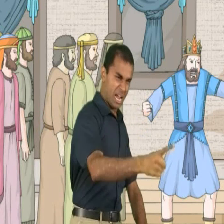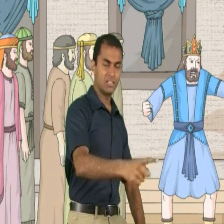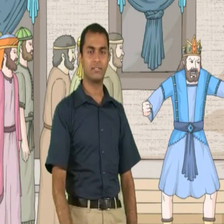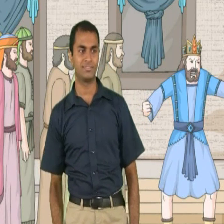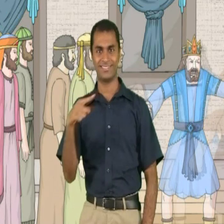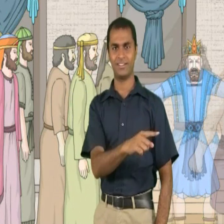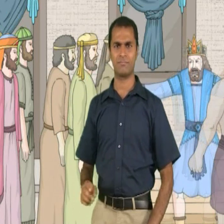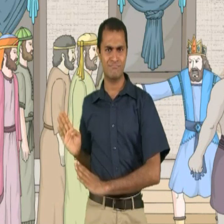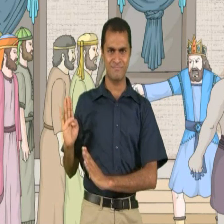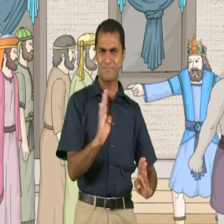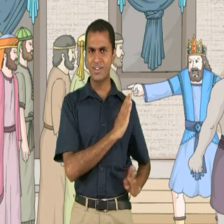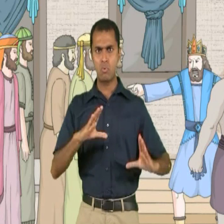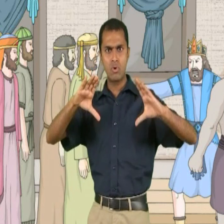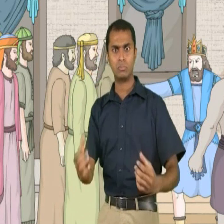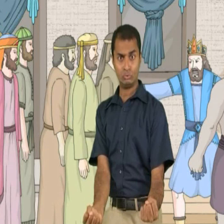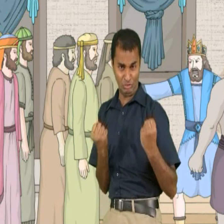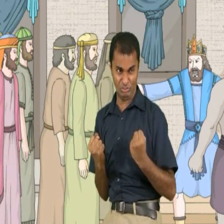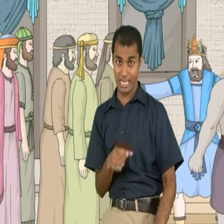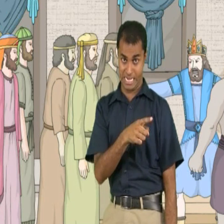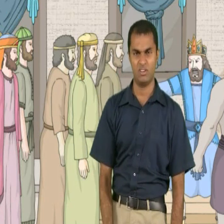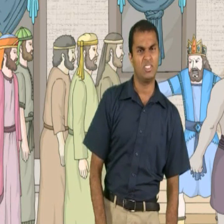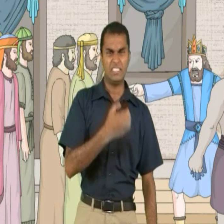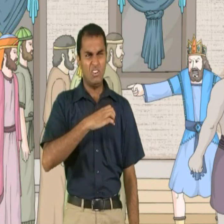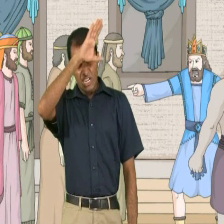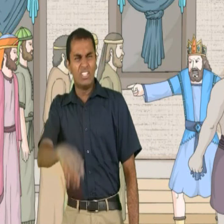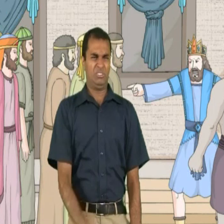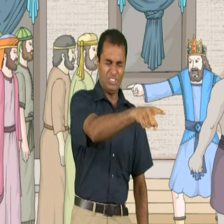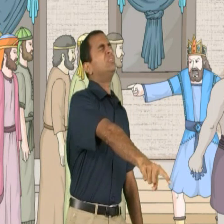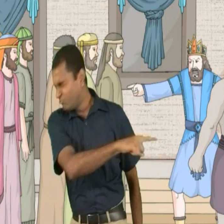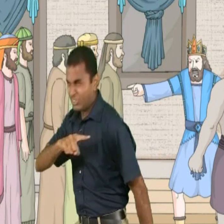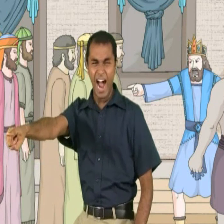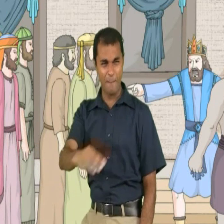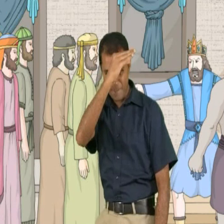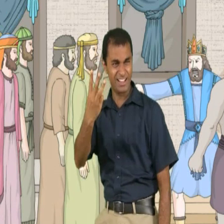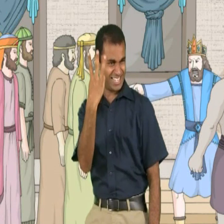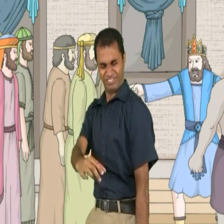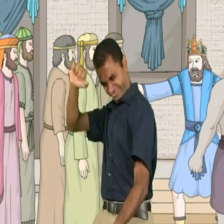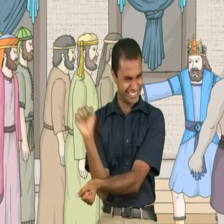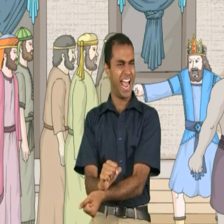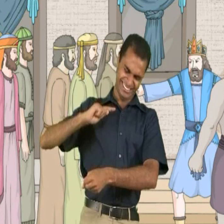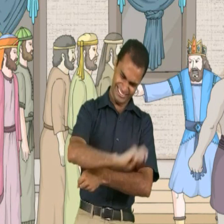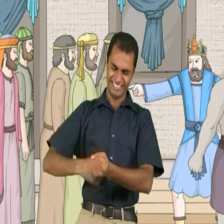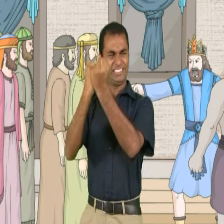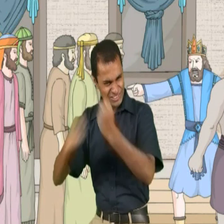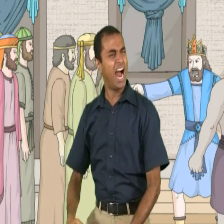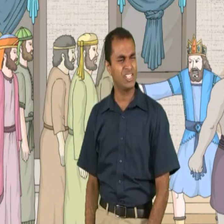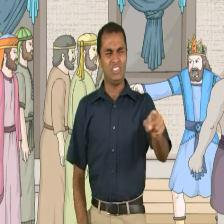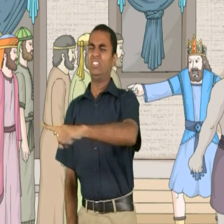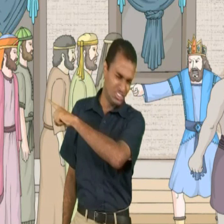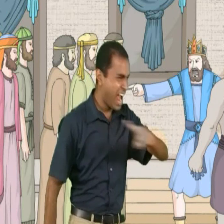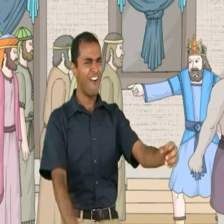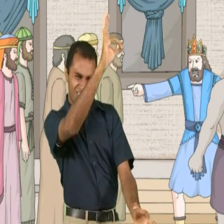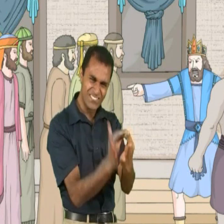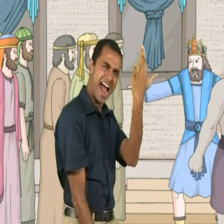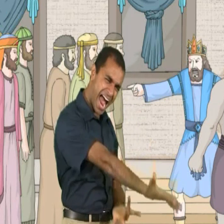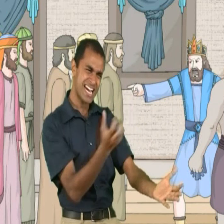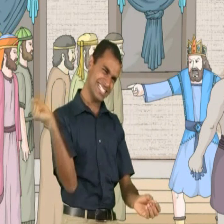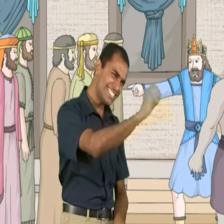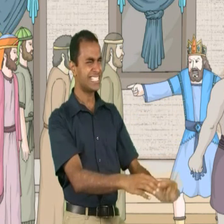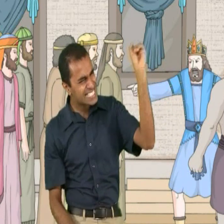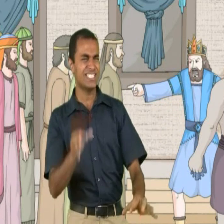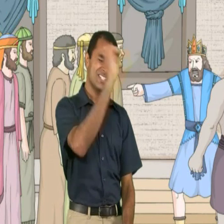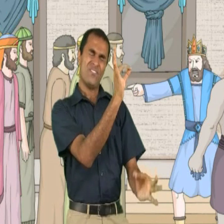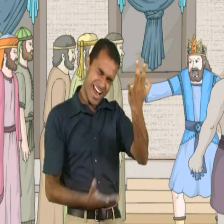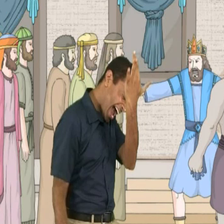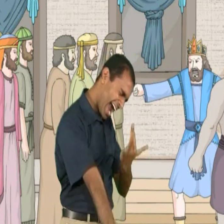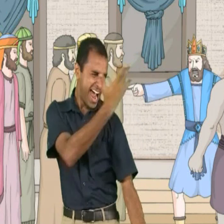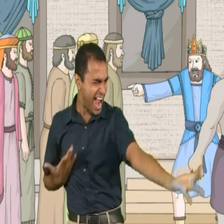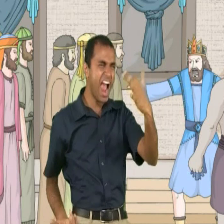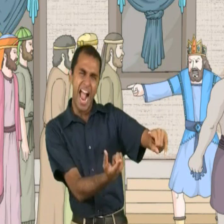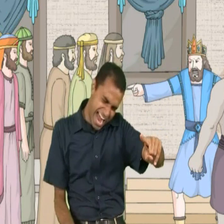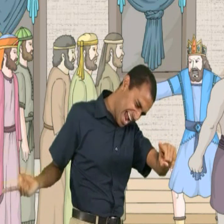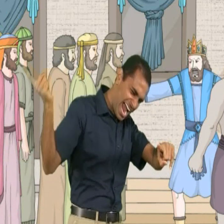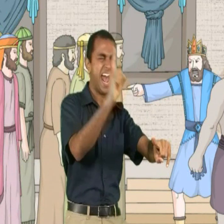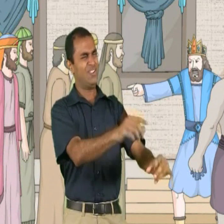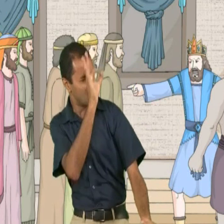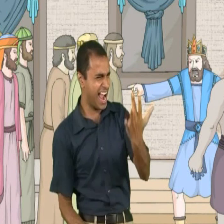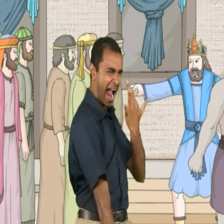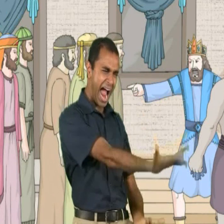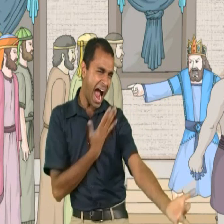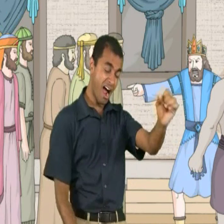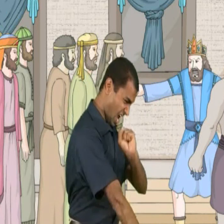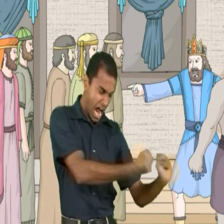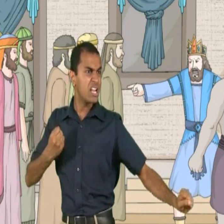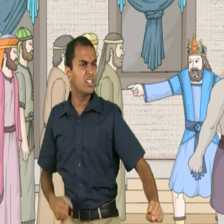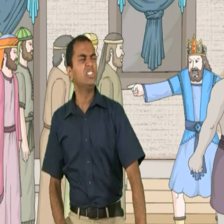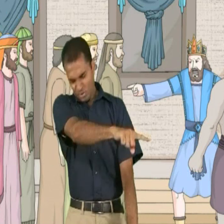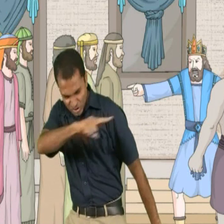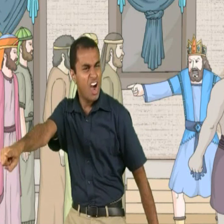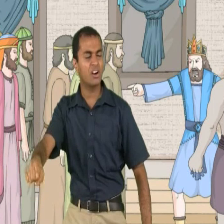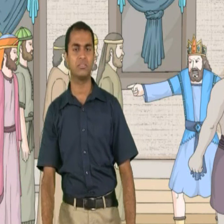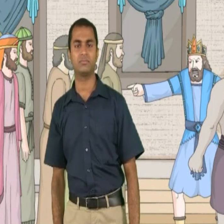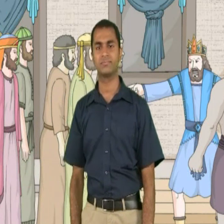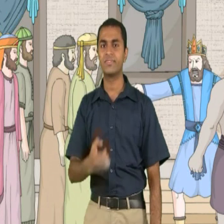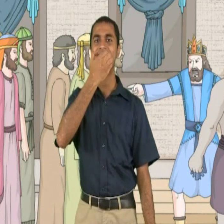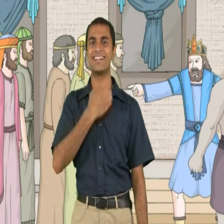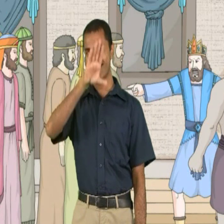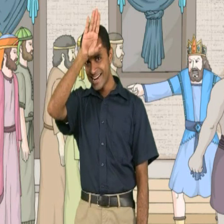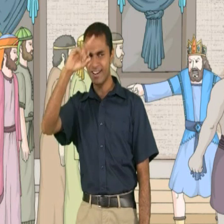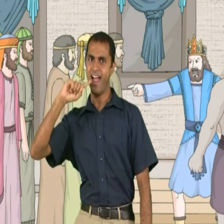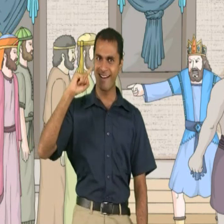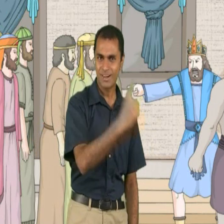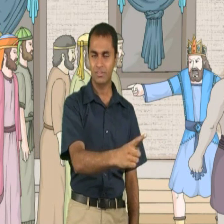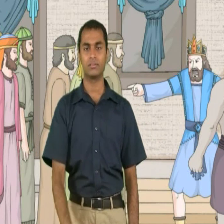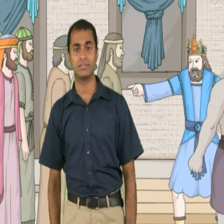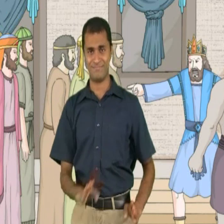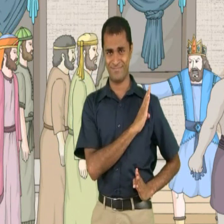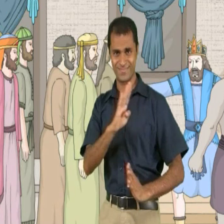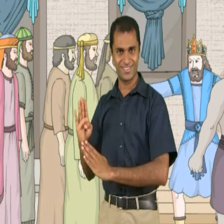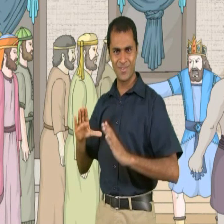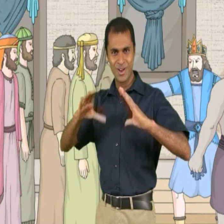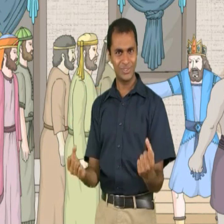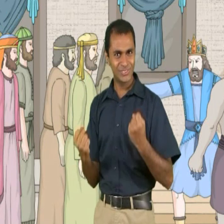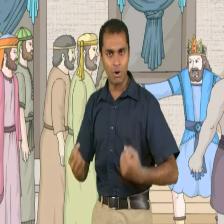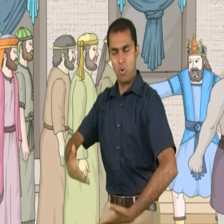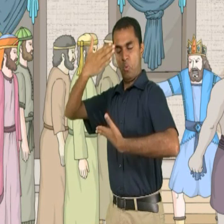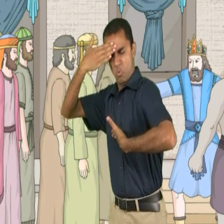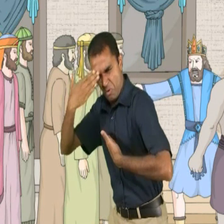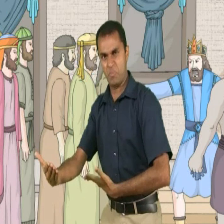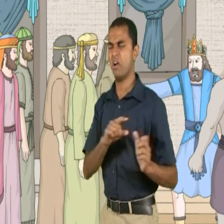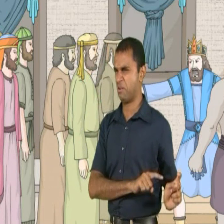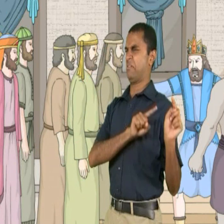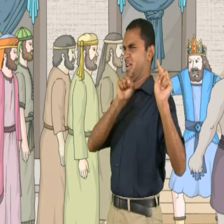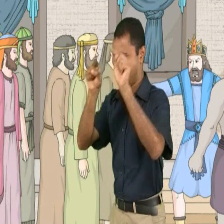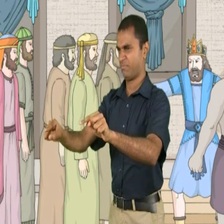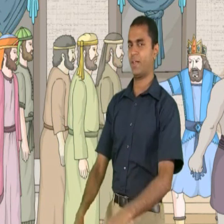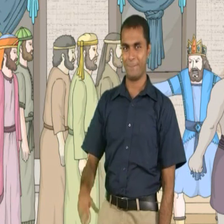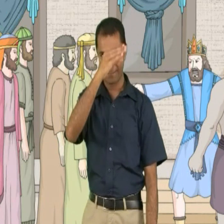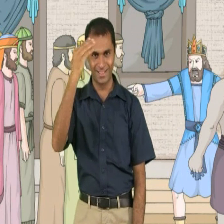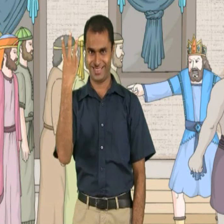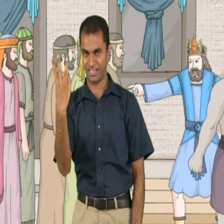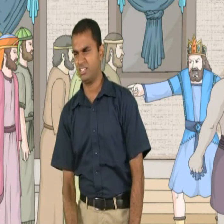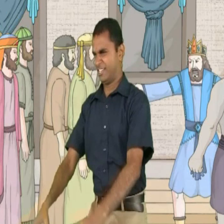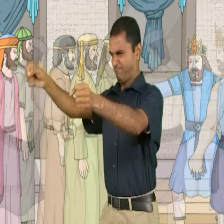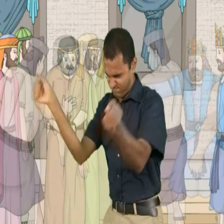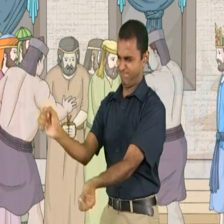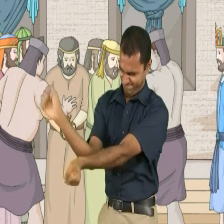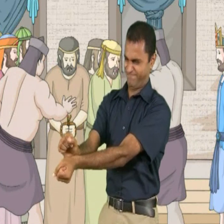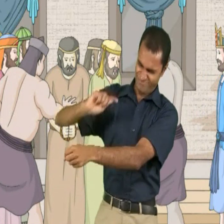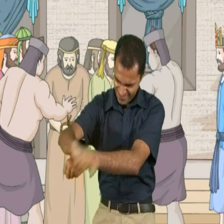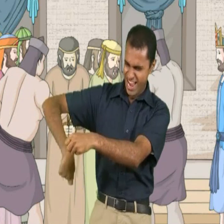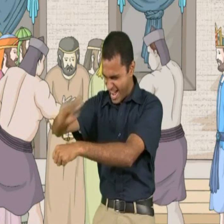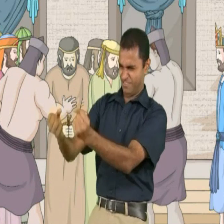He gave orders to heat the furnace seven times hotter than usual, and he commanded some mighty men of valor in his army to tie up Shadrach, Meshach, and Abednego and throw them into the blazing fiery furnace.